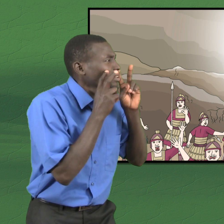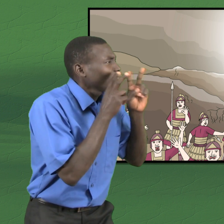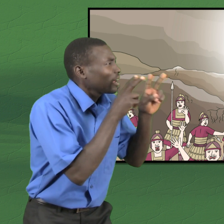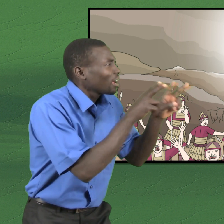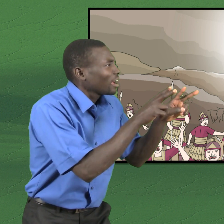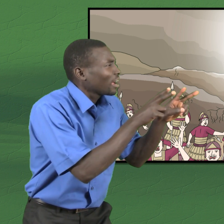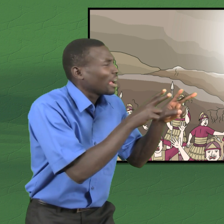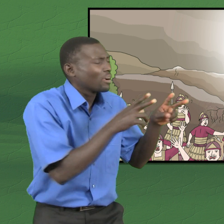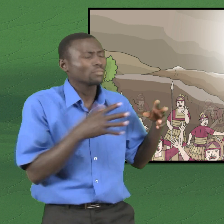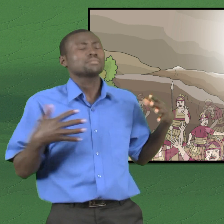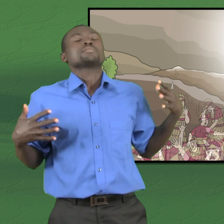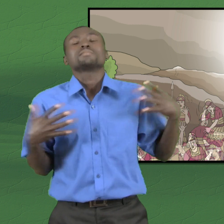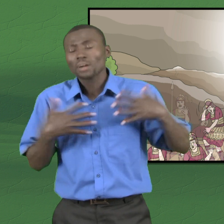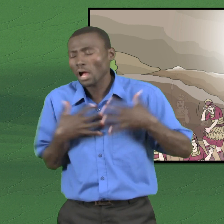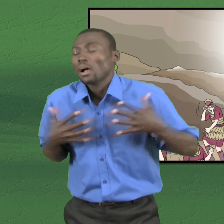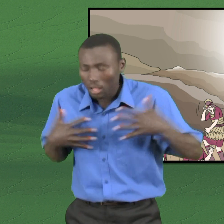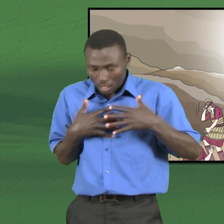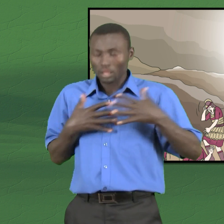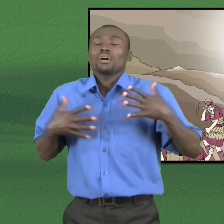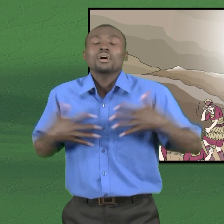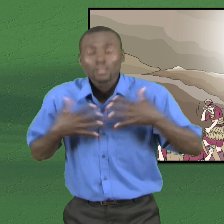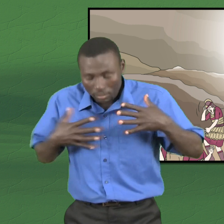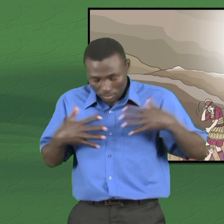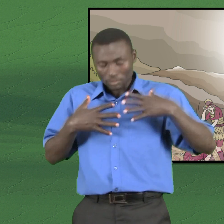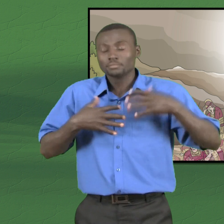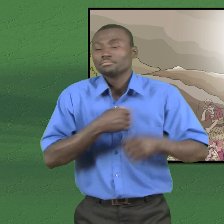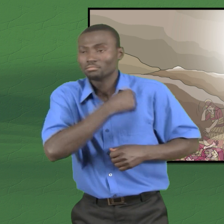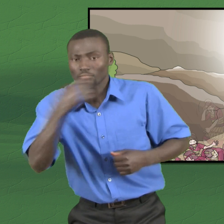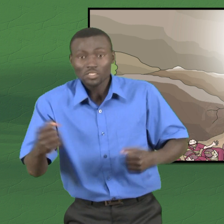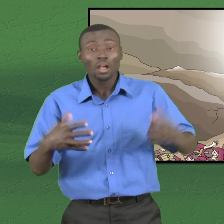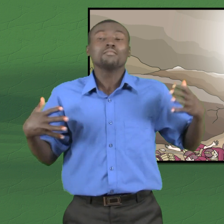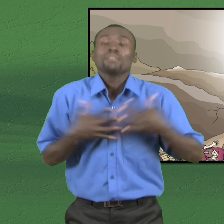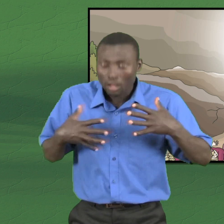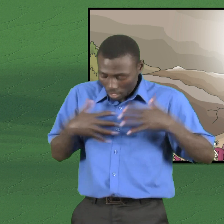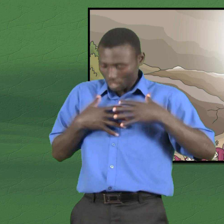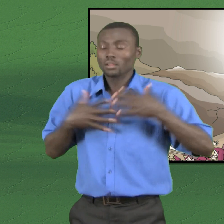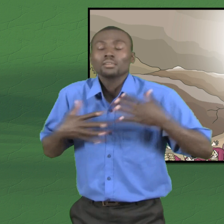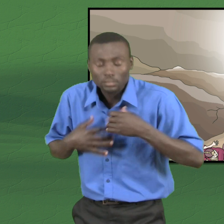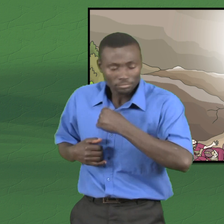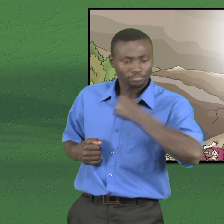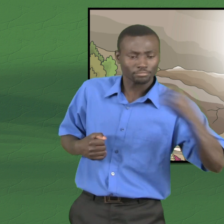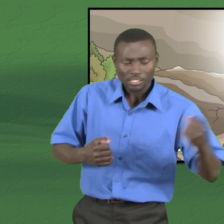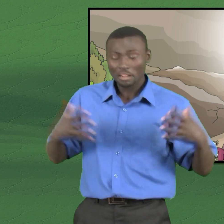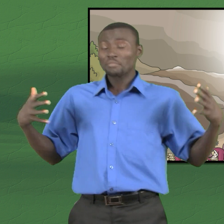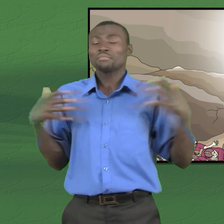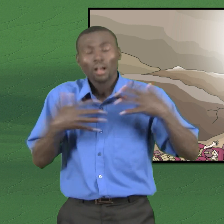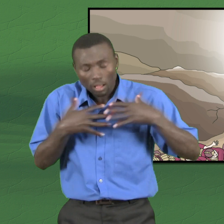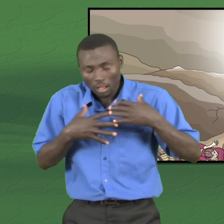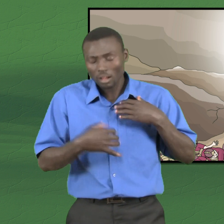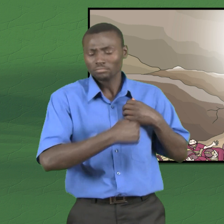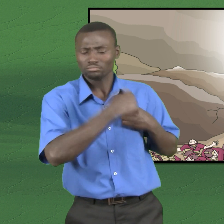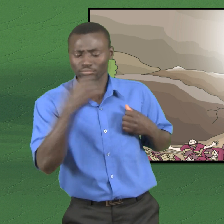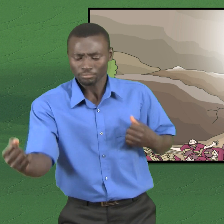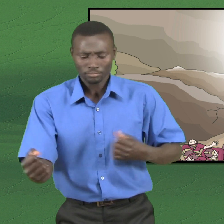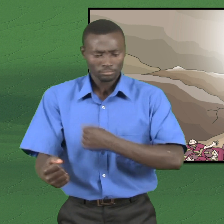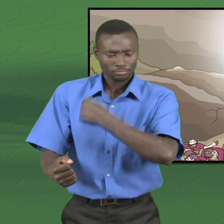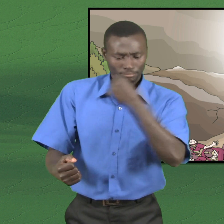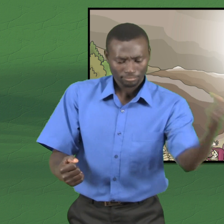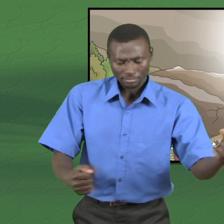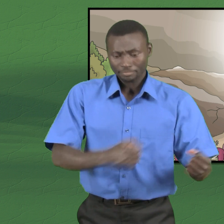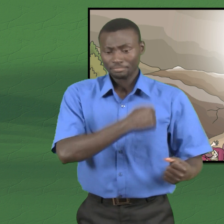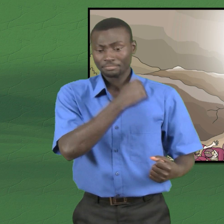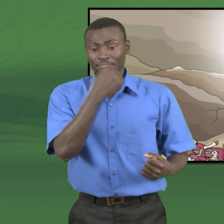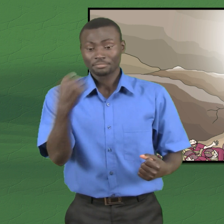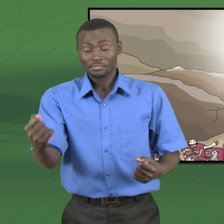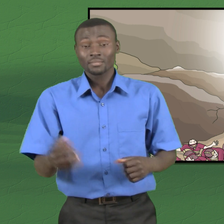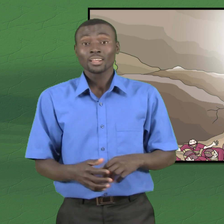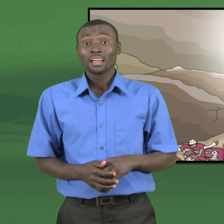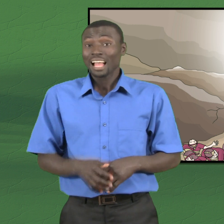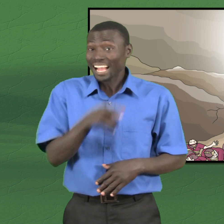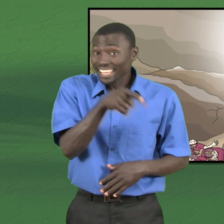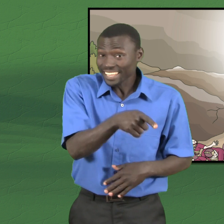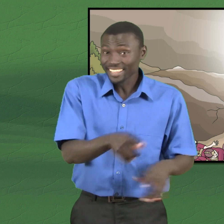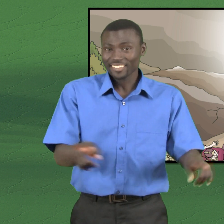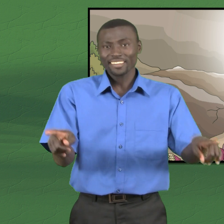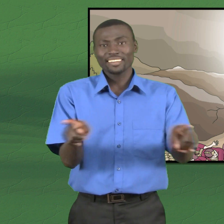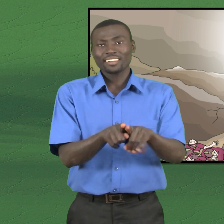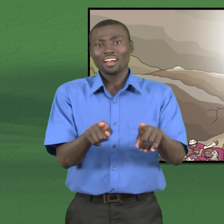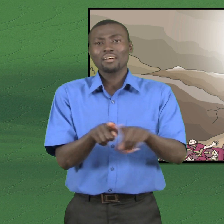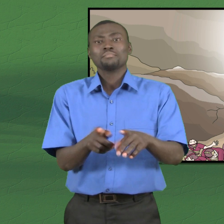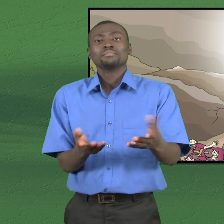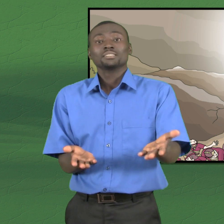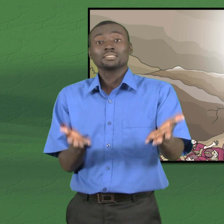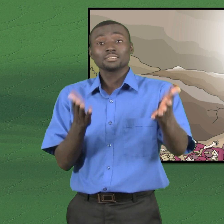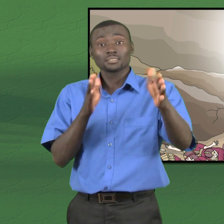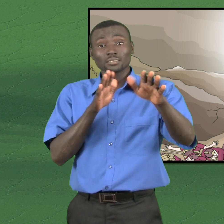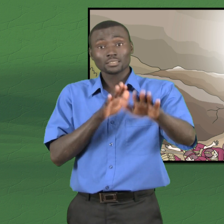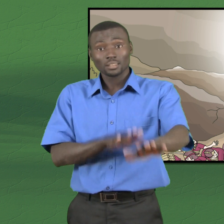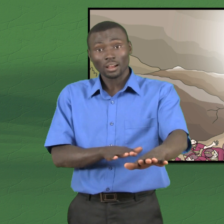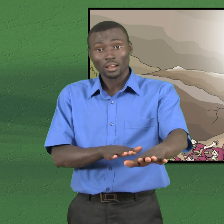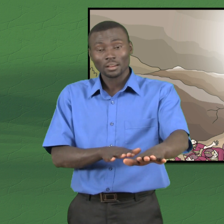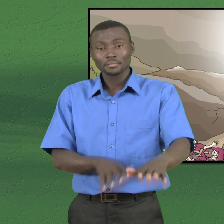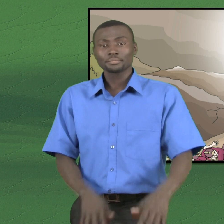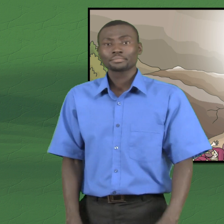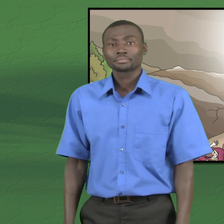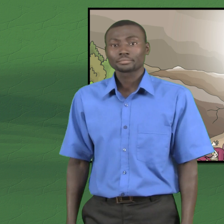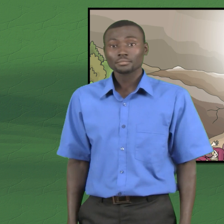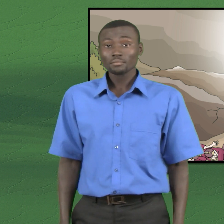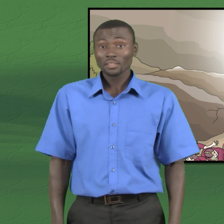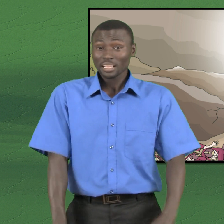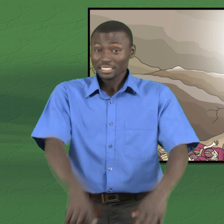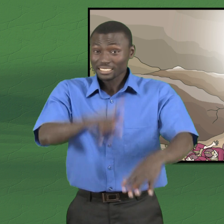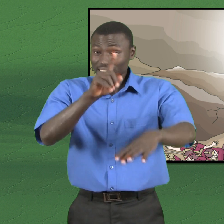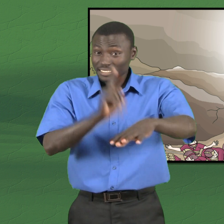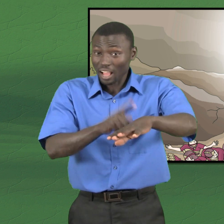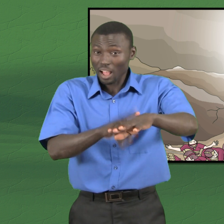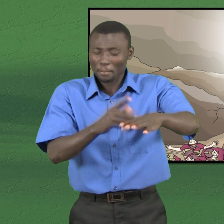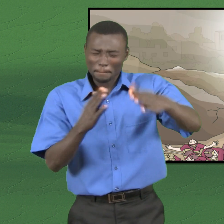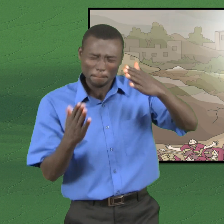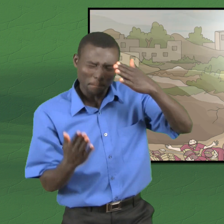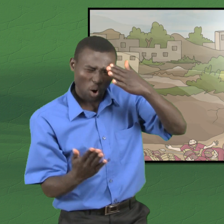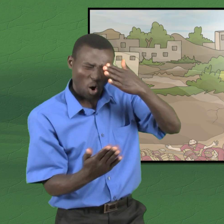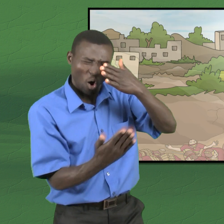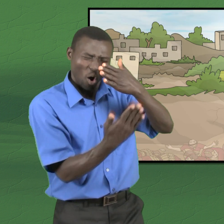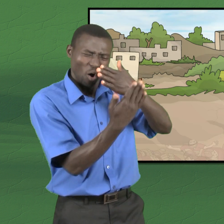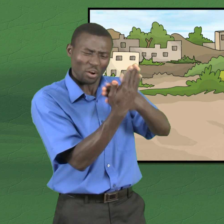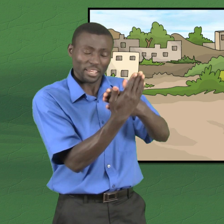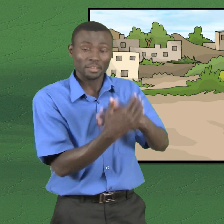The guards trembled in fear of him and became like dead men.